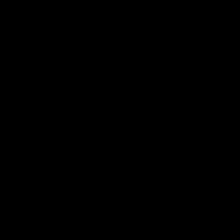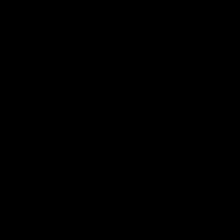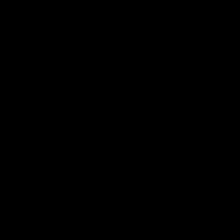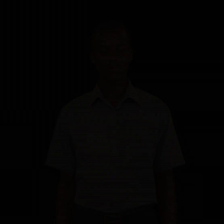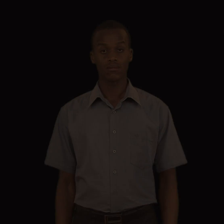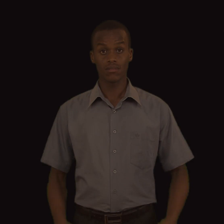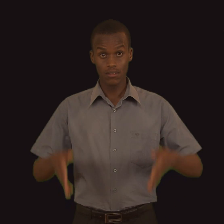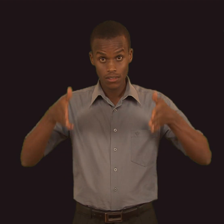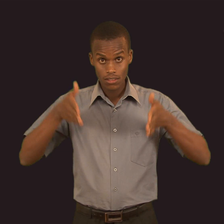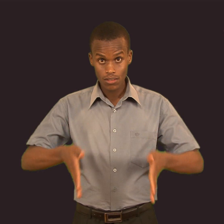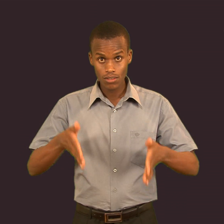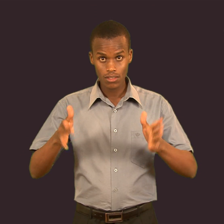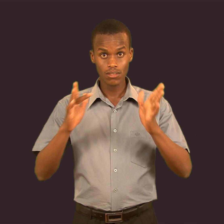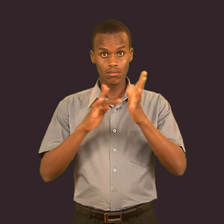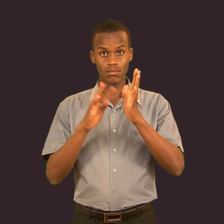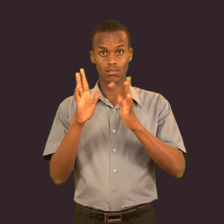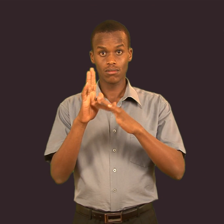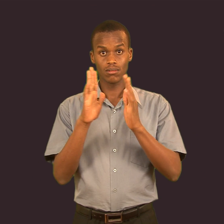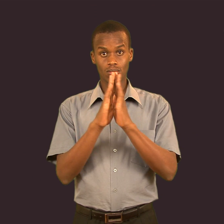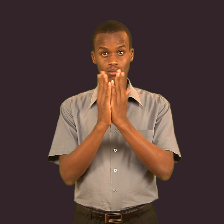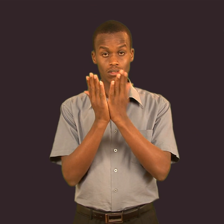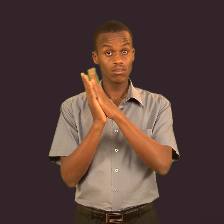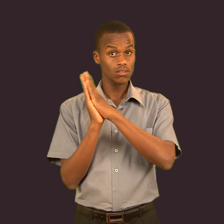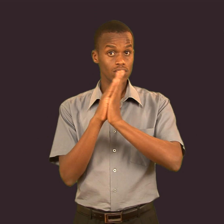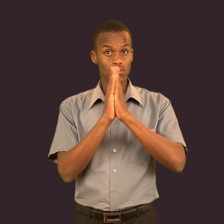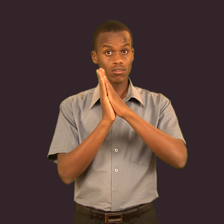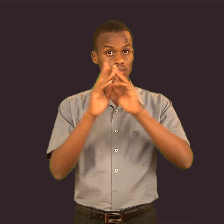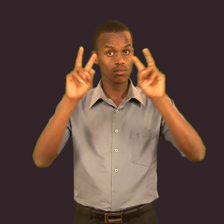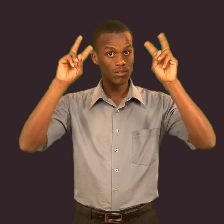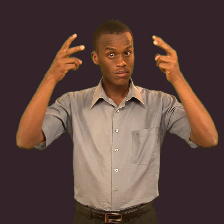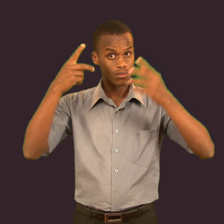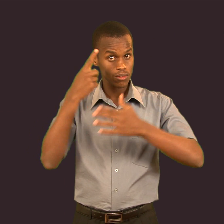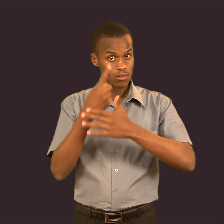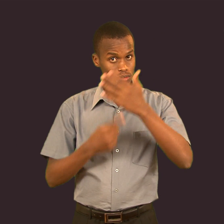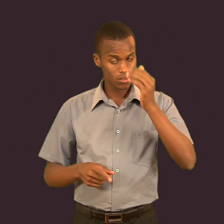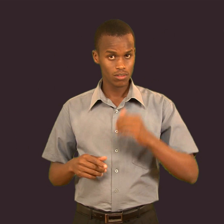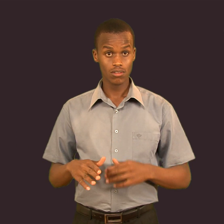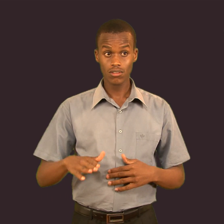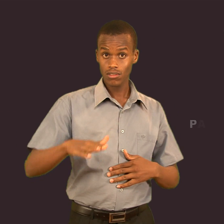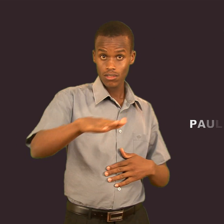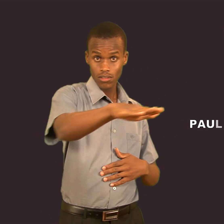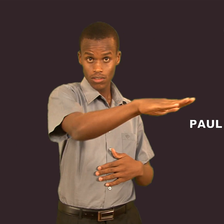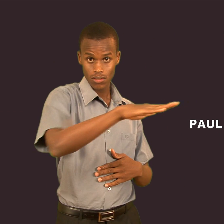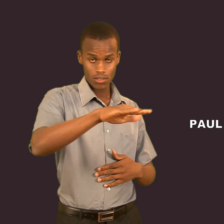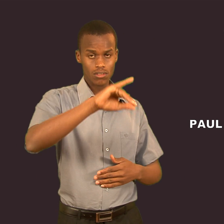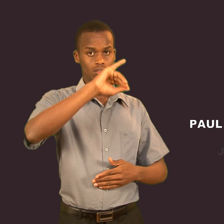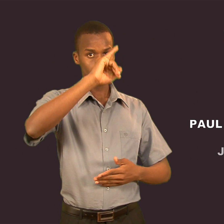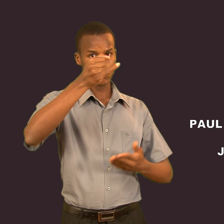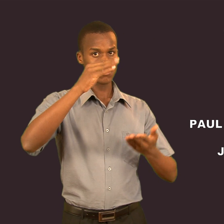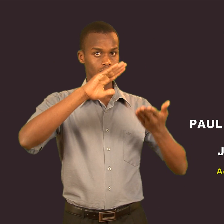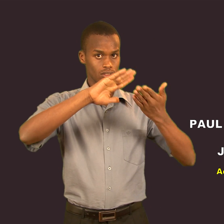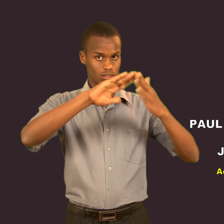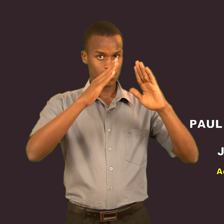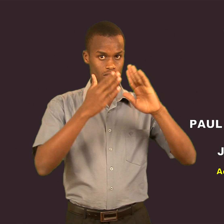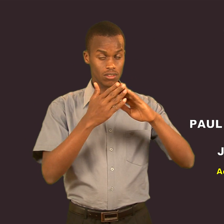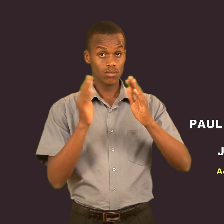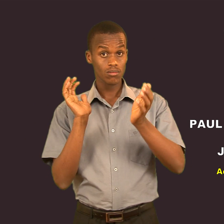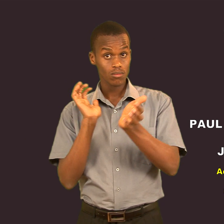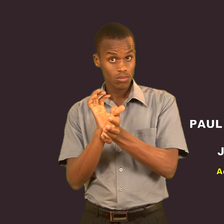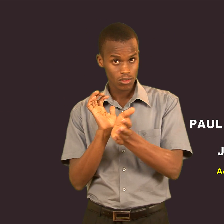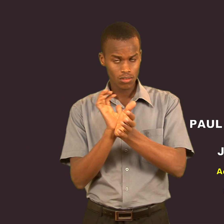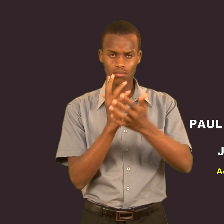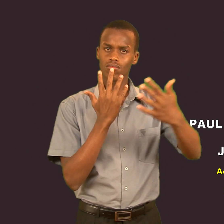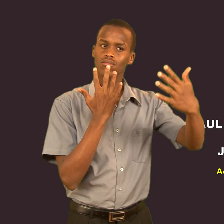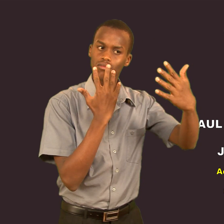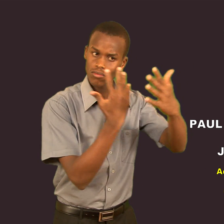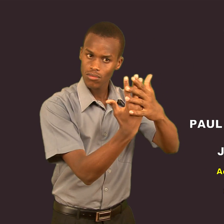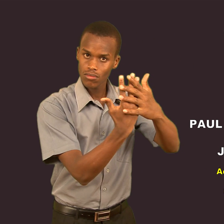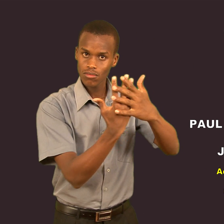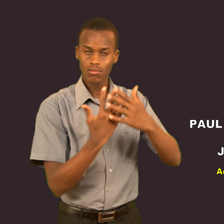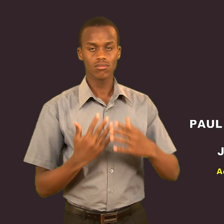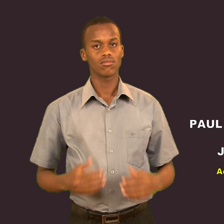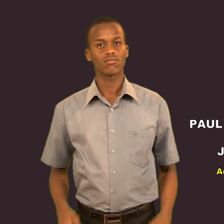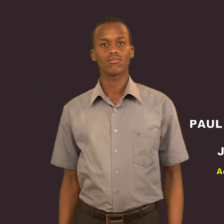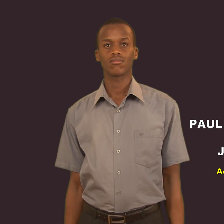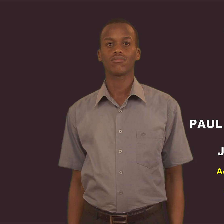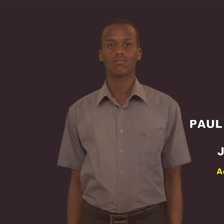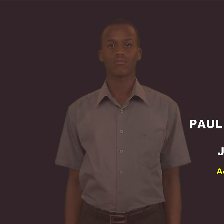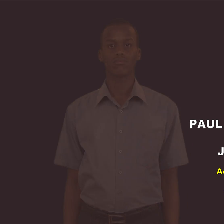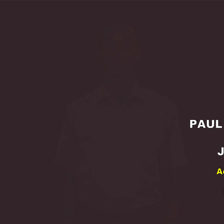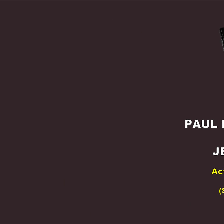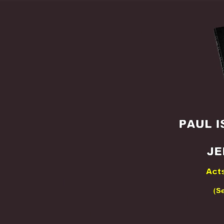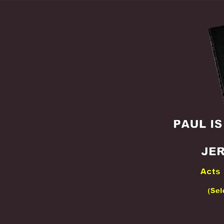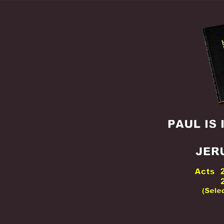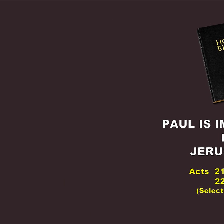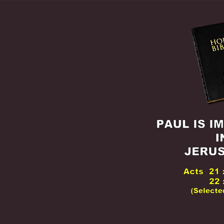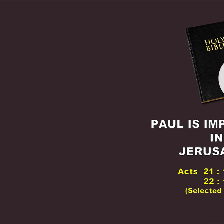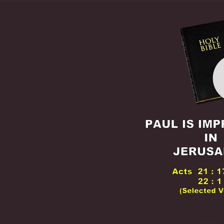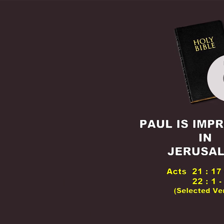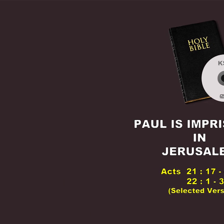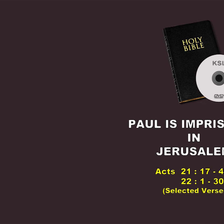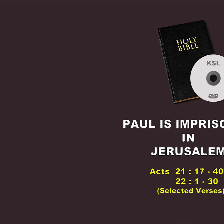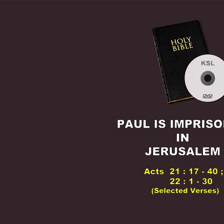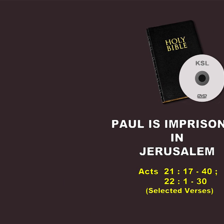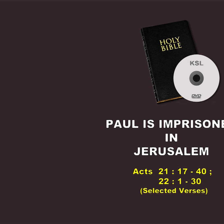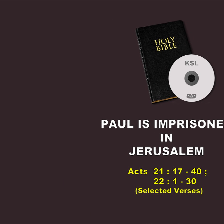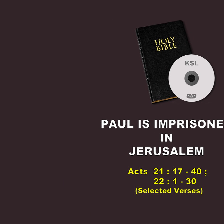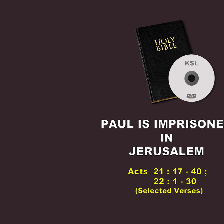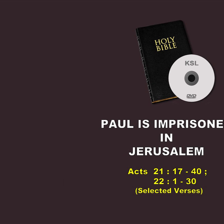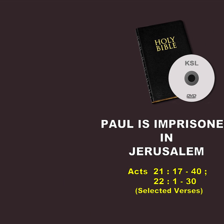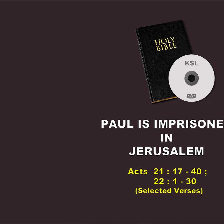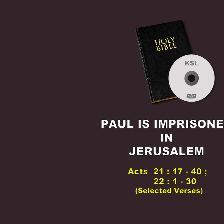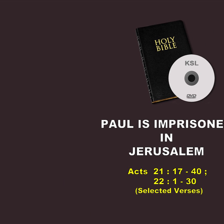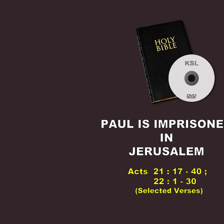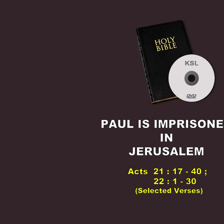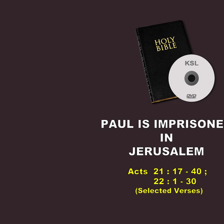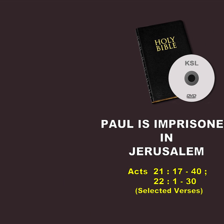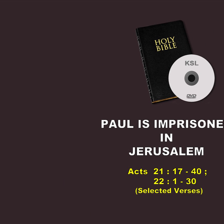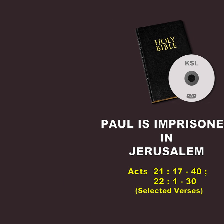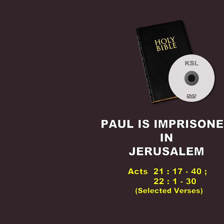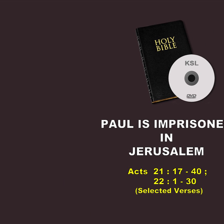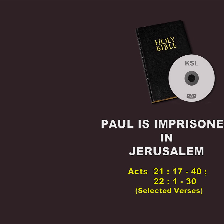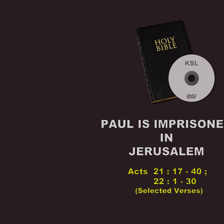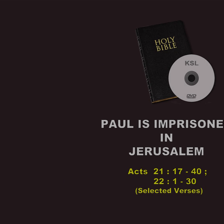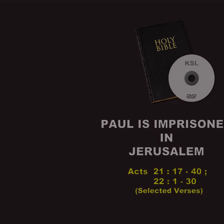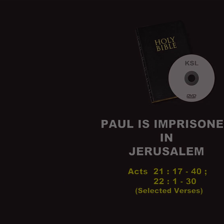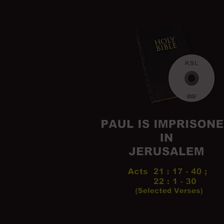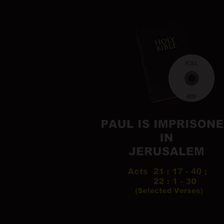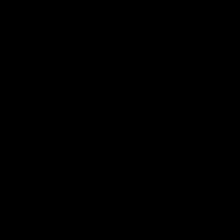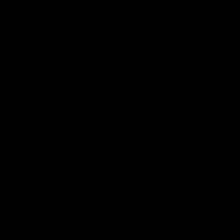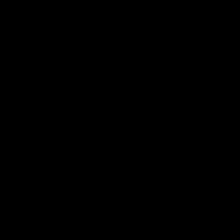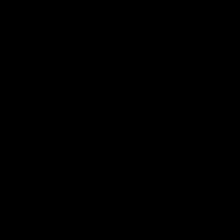Paul is imprisoned in Jerusalem